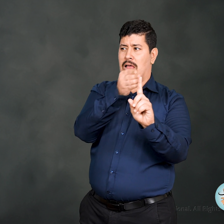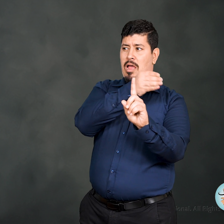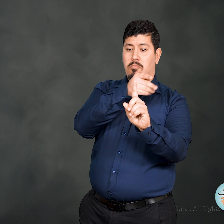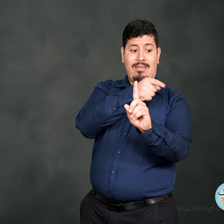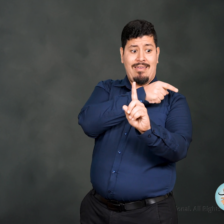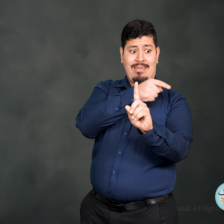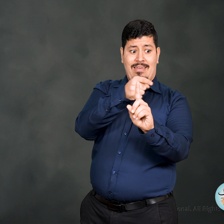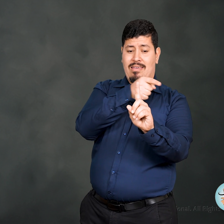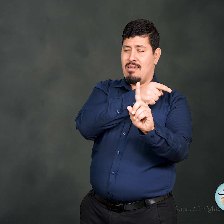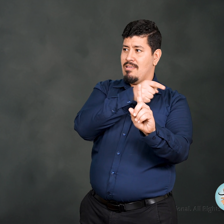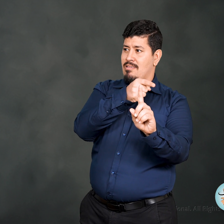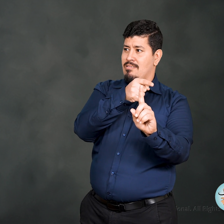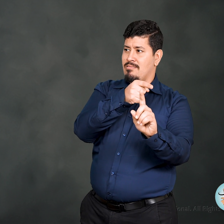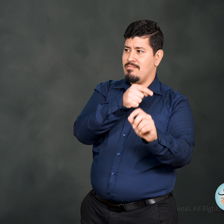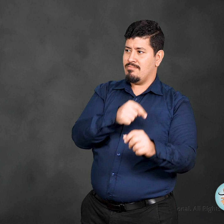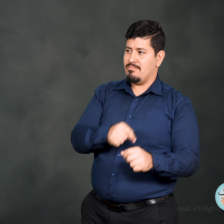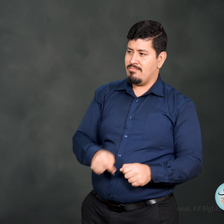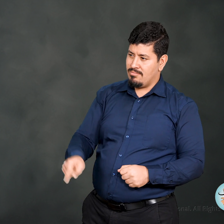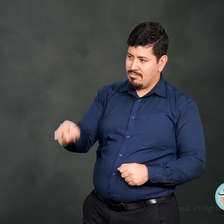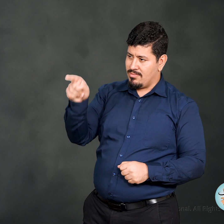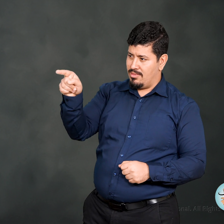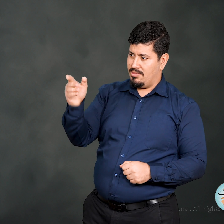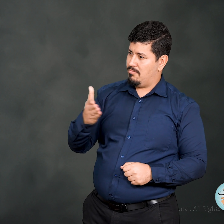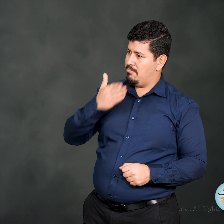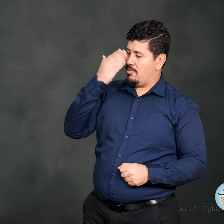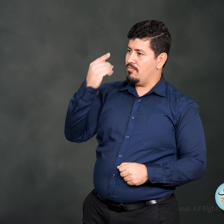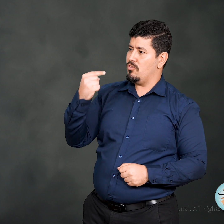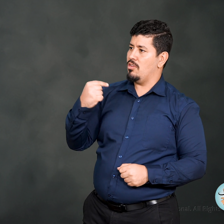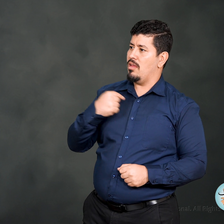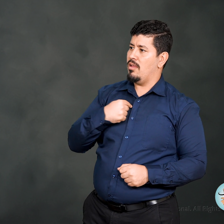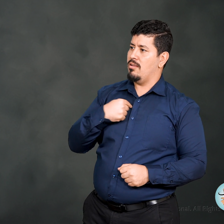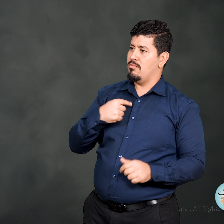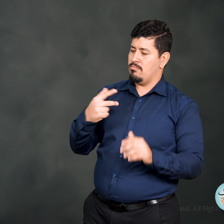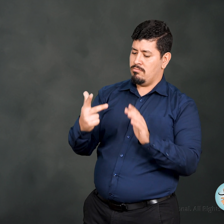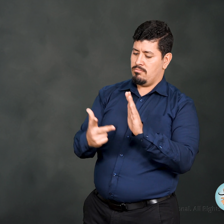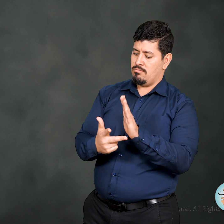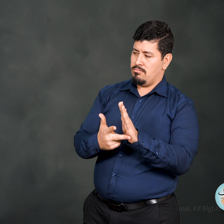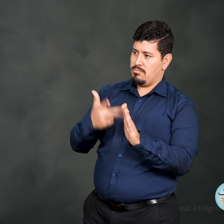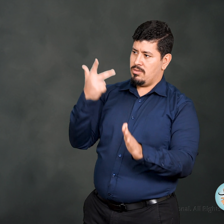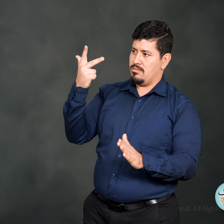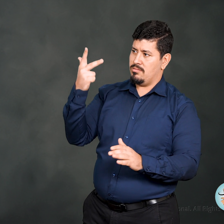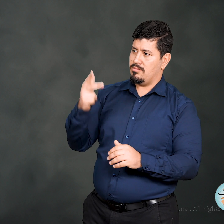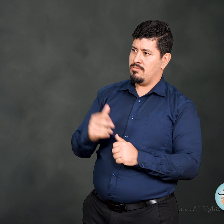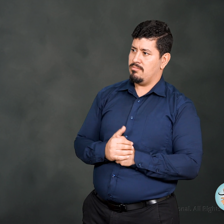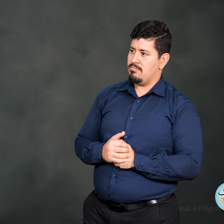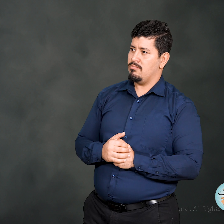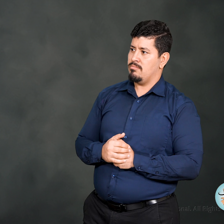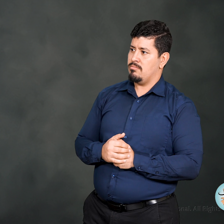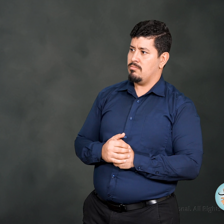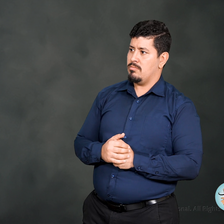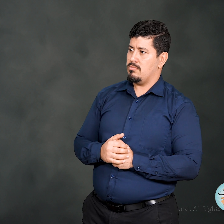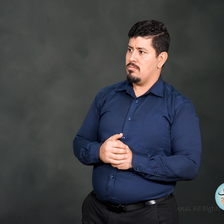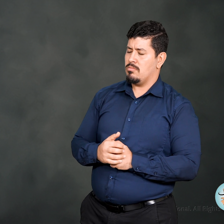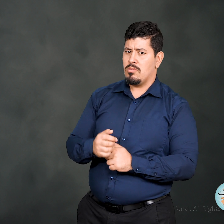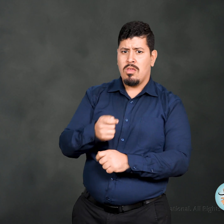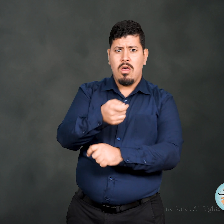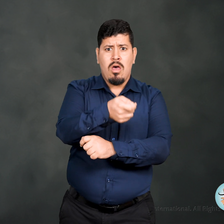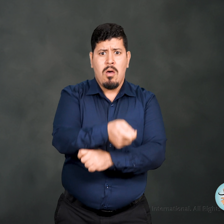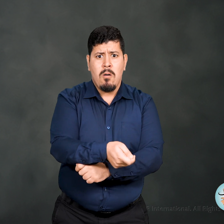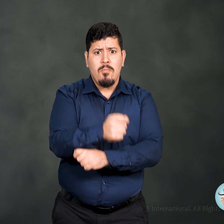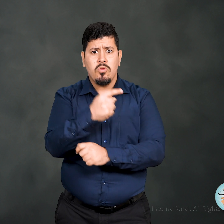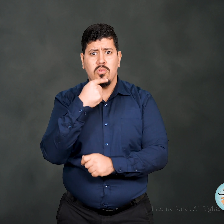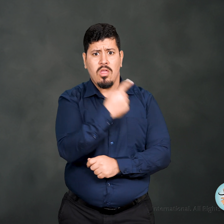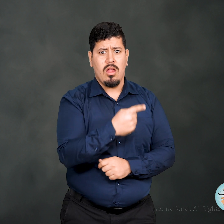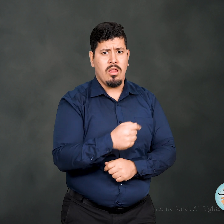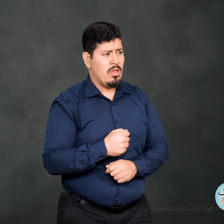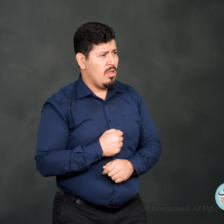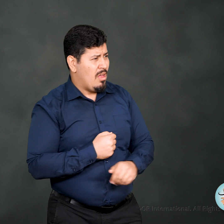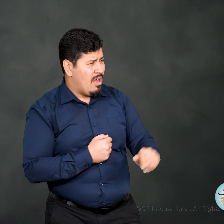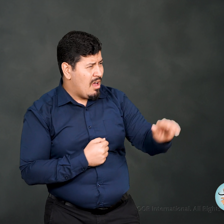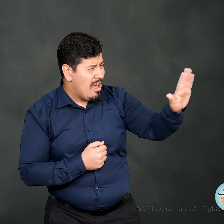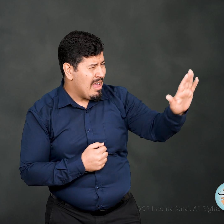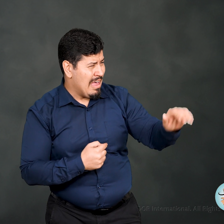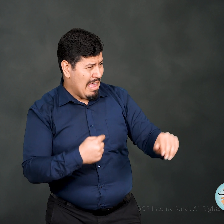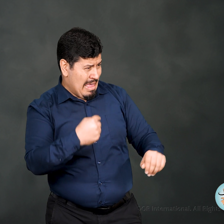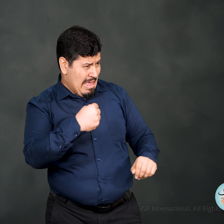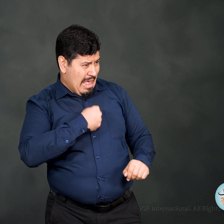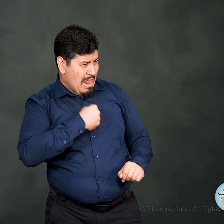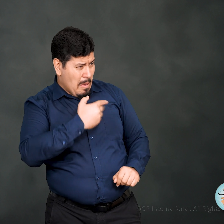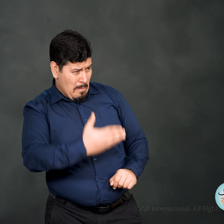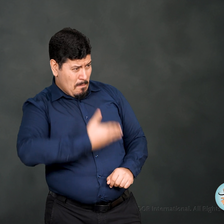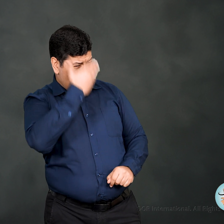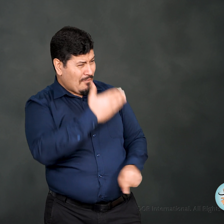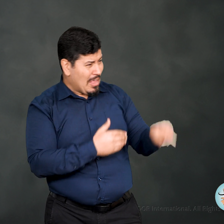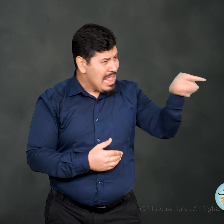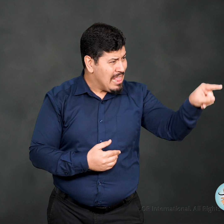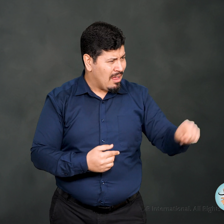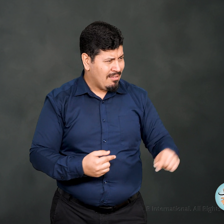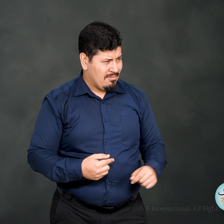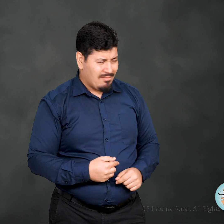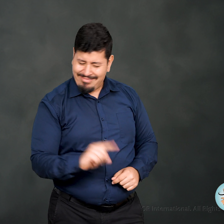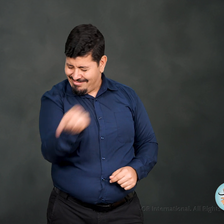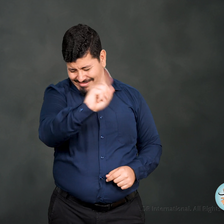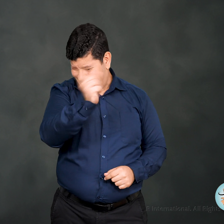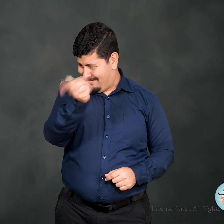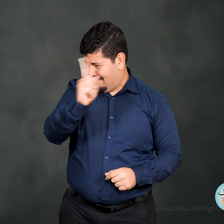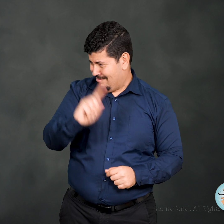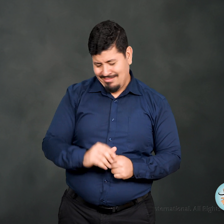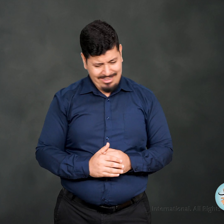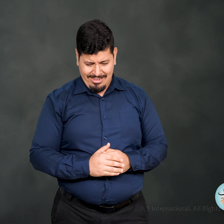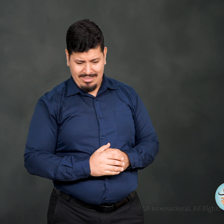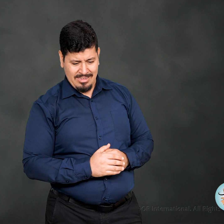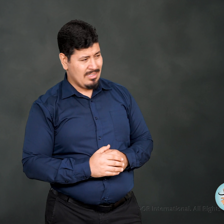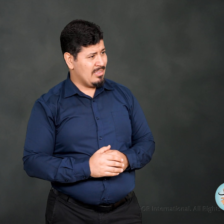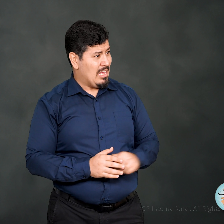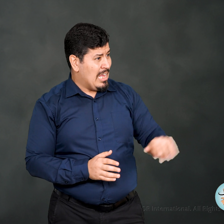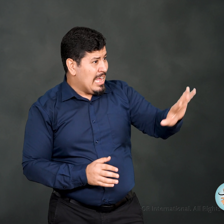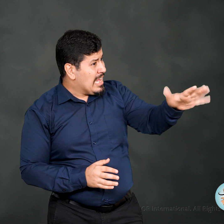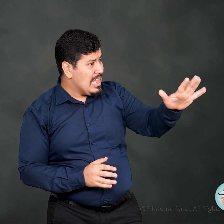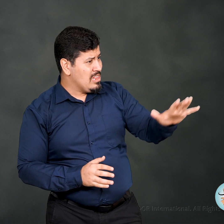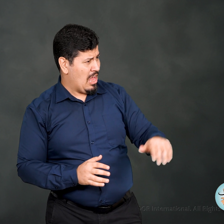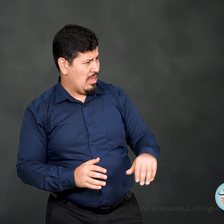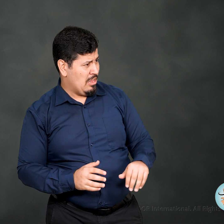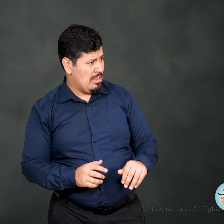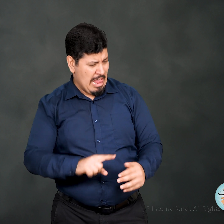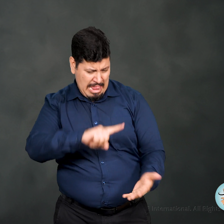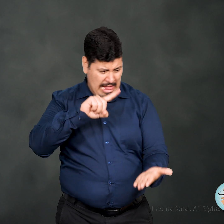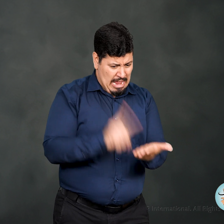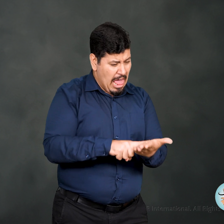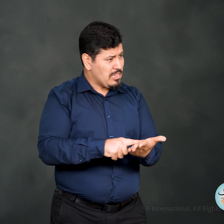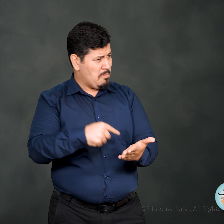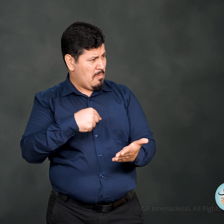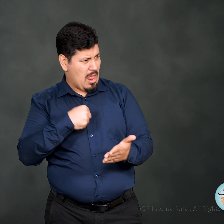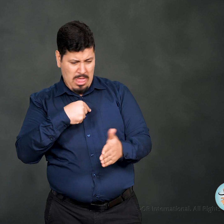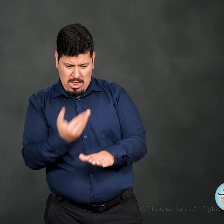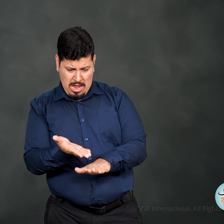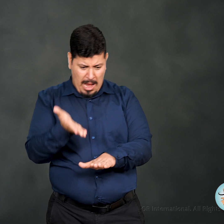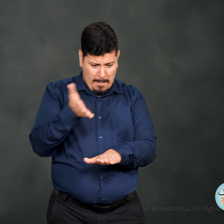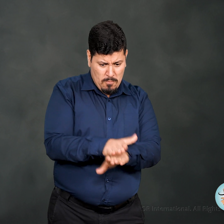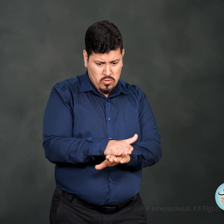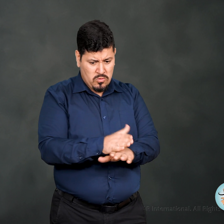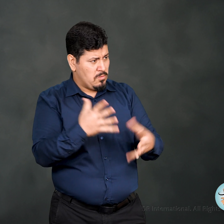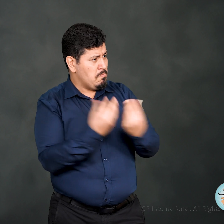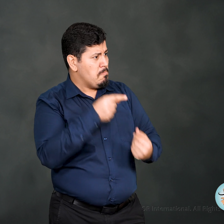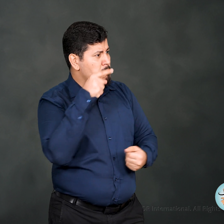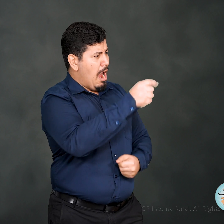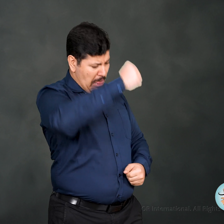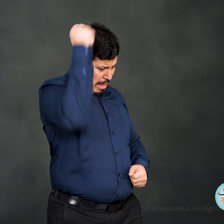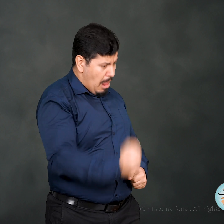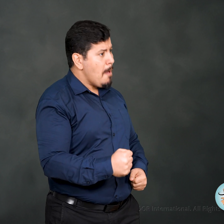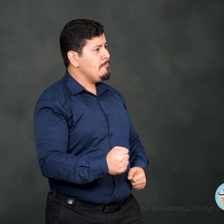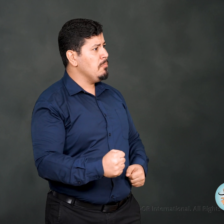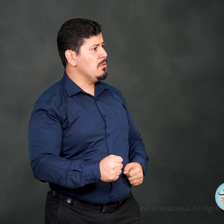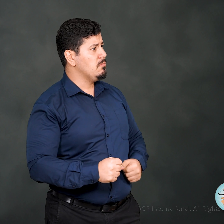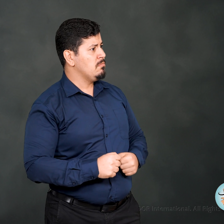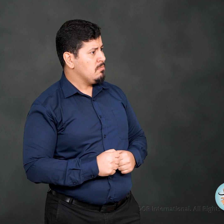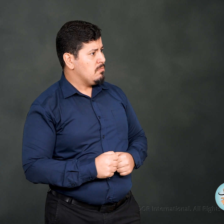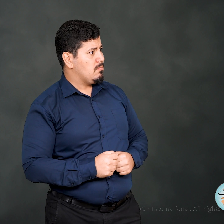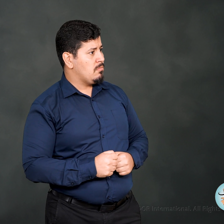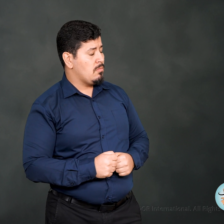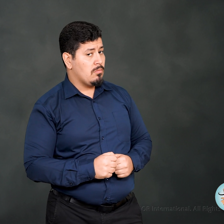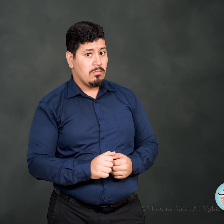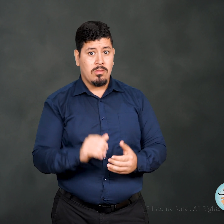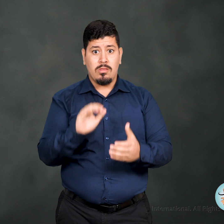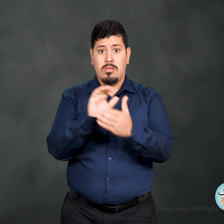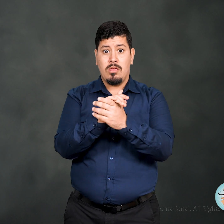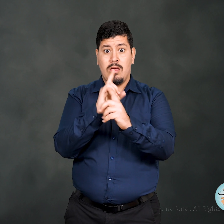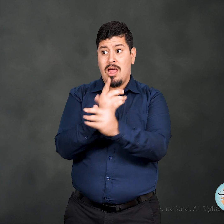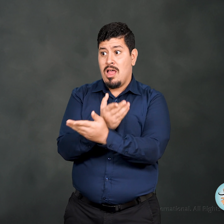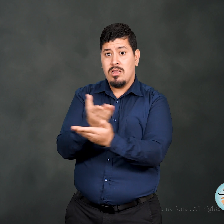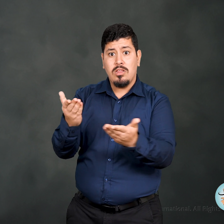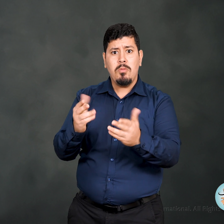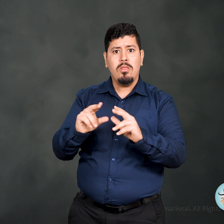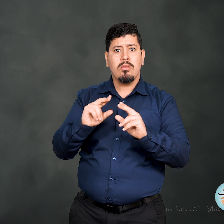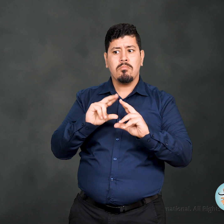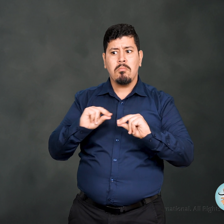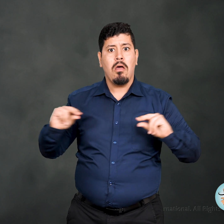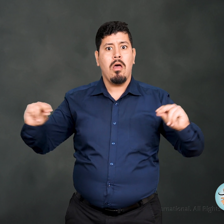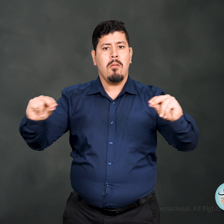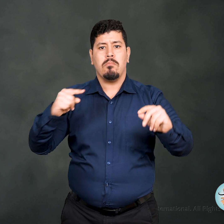Peter replied, “Even if I have to die with You, I will never deny You.”